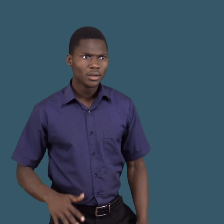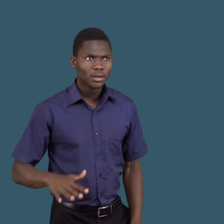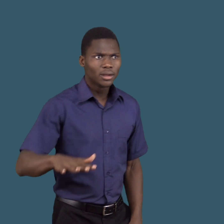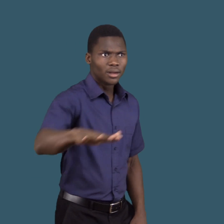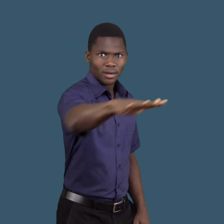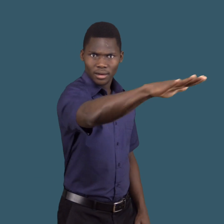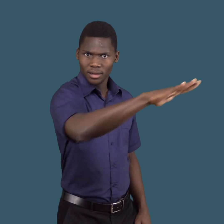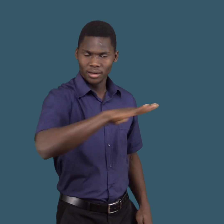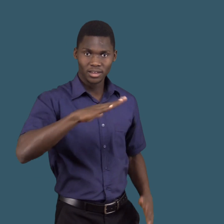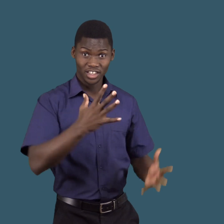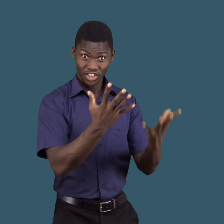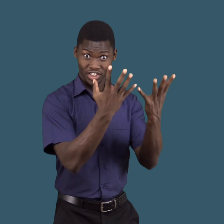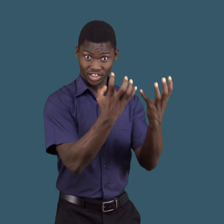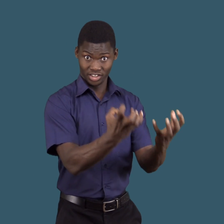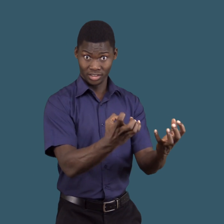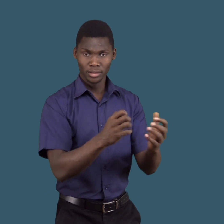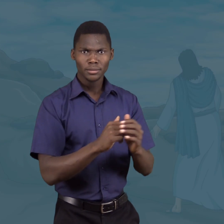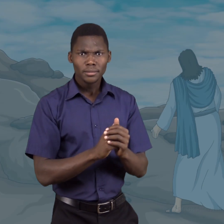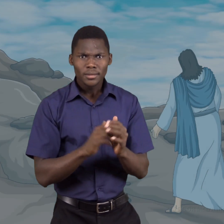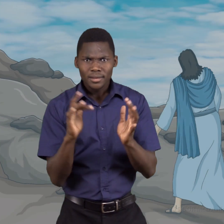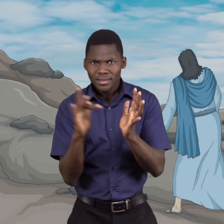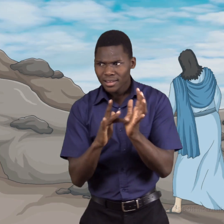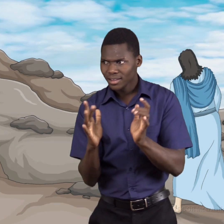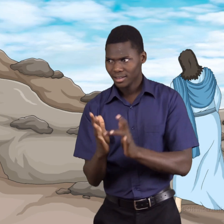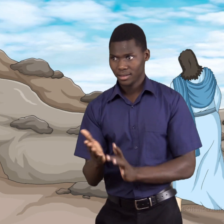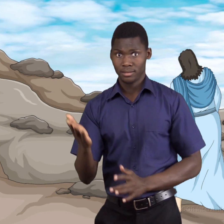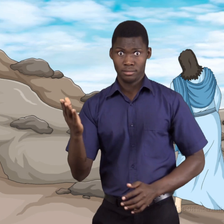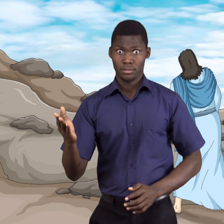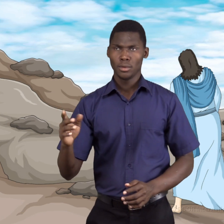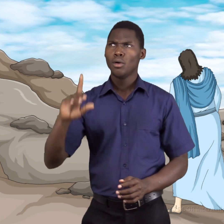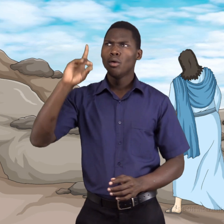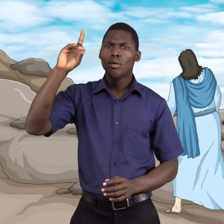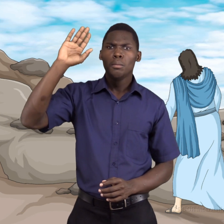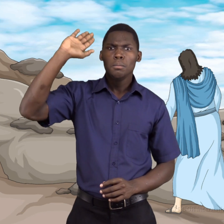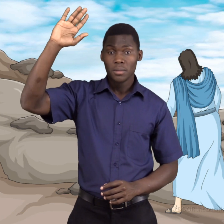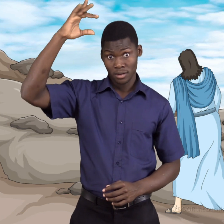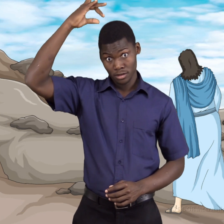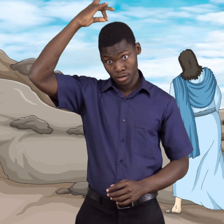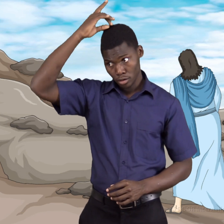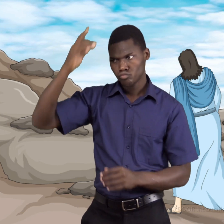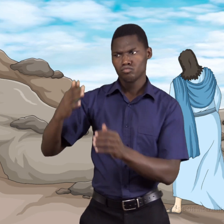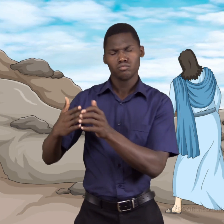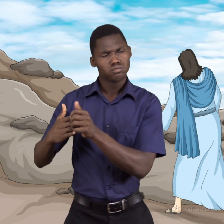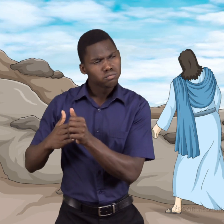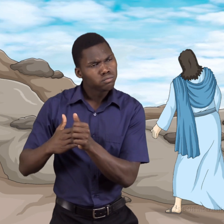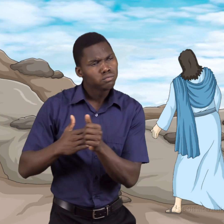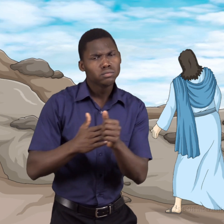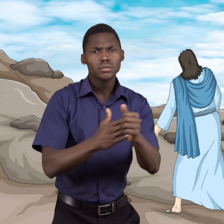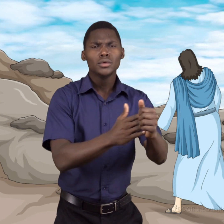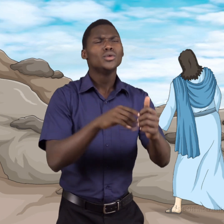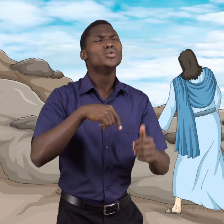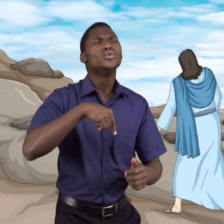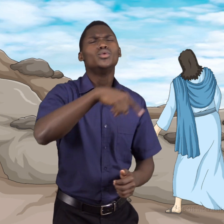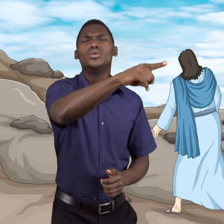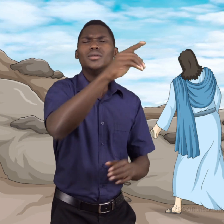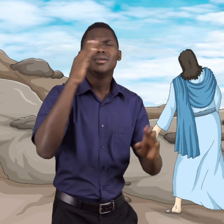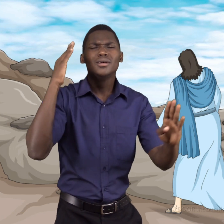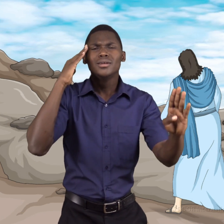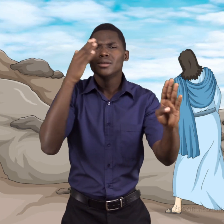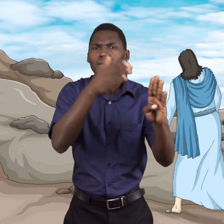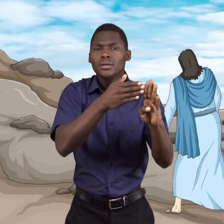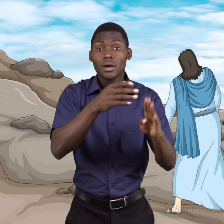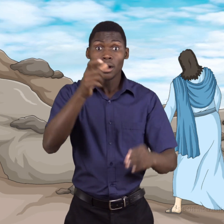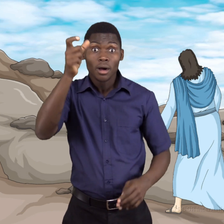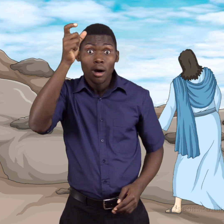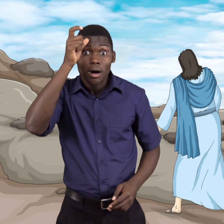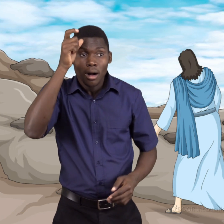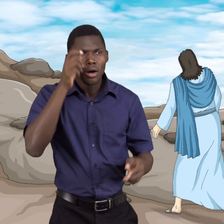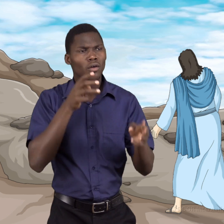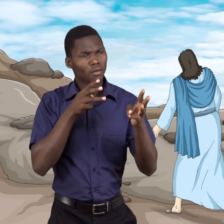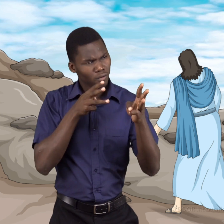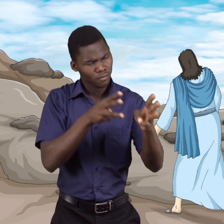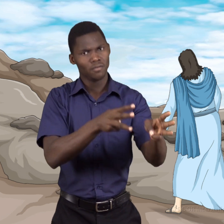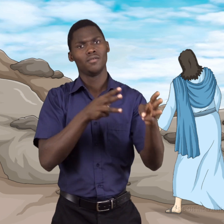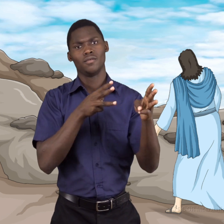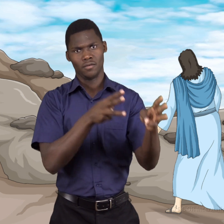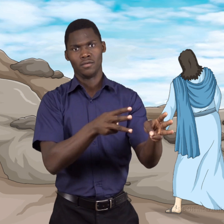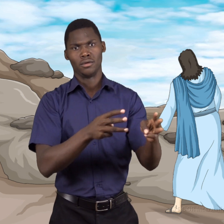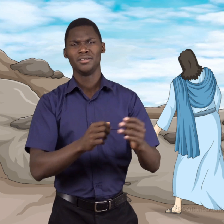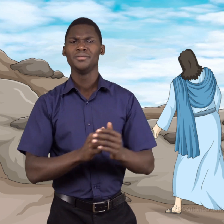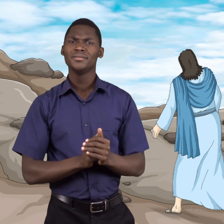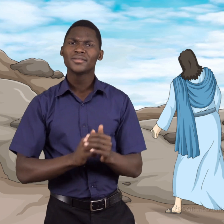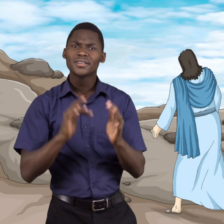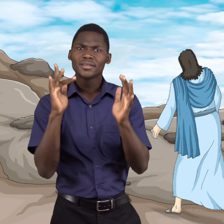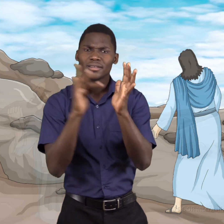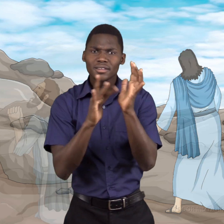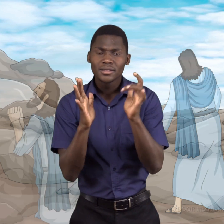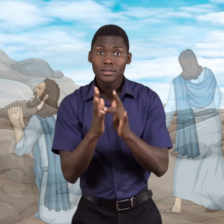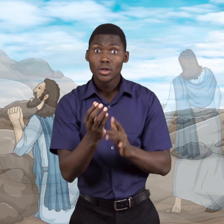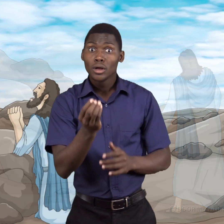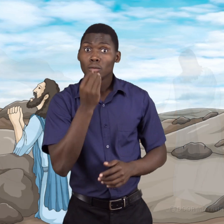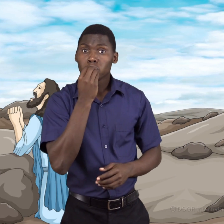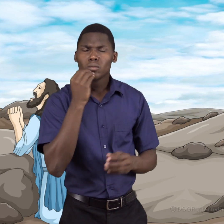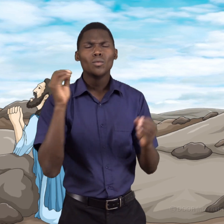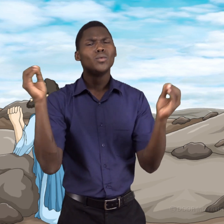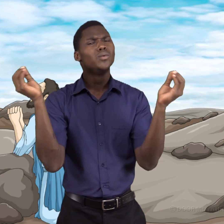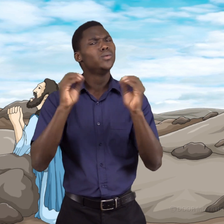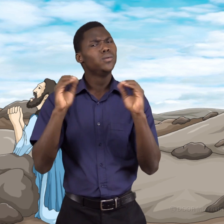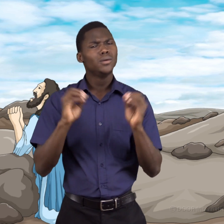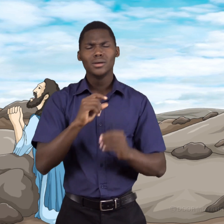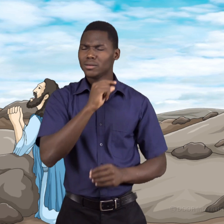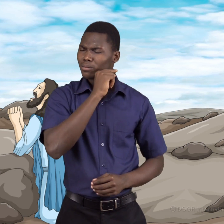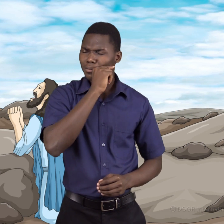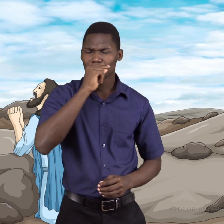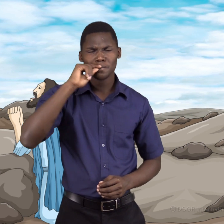Then Jesus was led by the Spirit into the wilderness to be tempted by the devil.